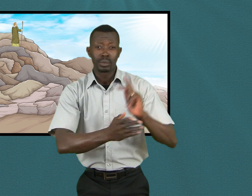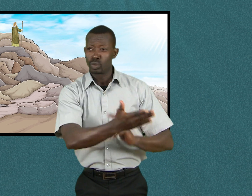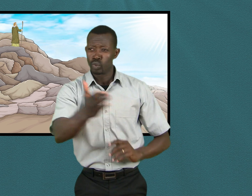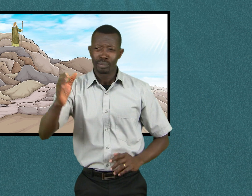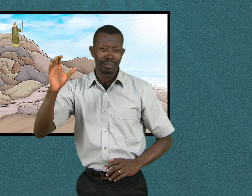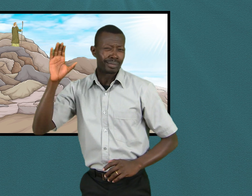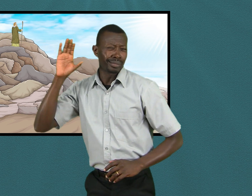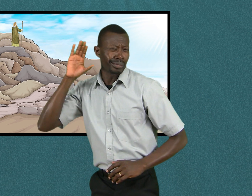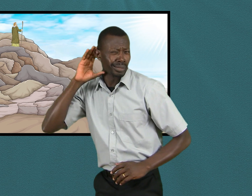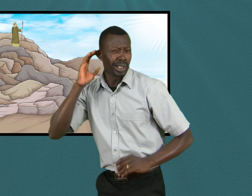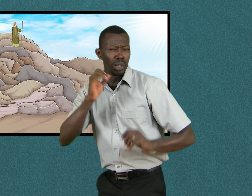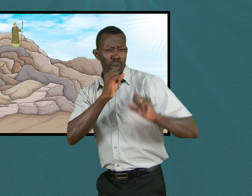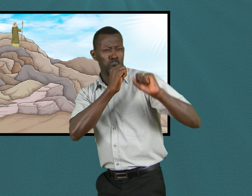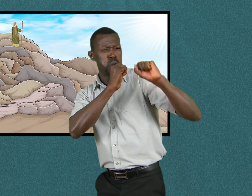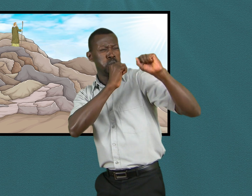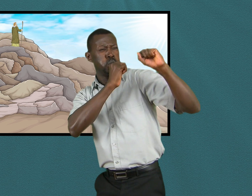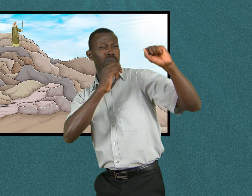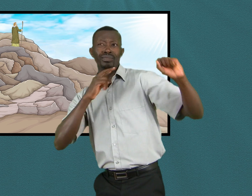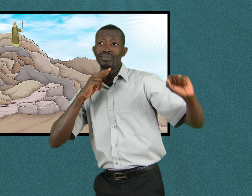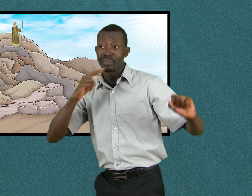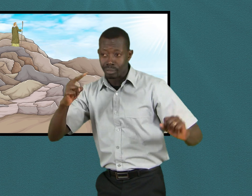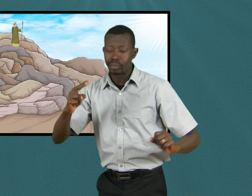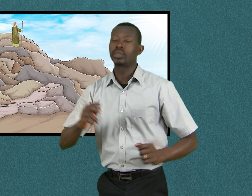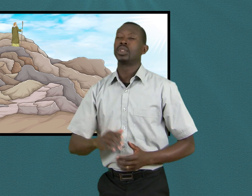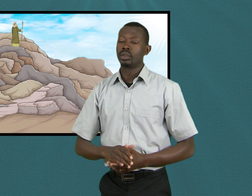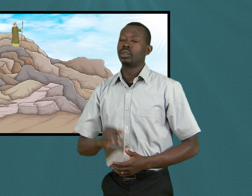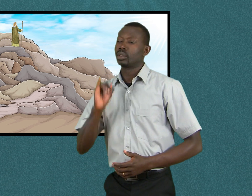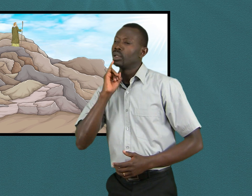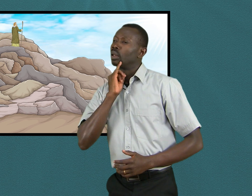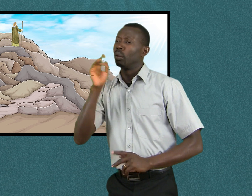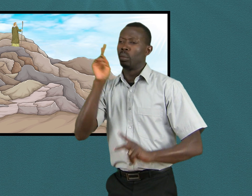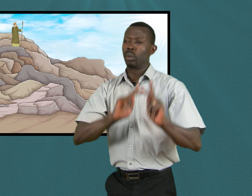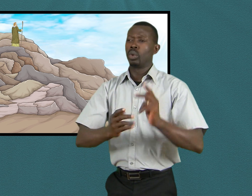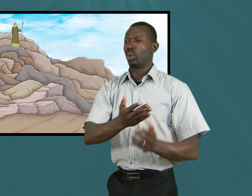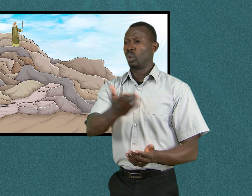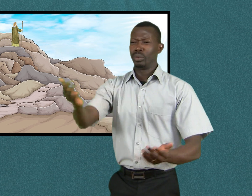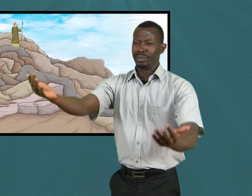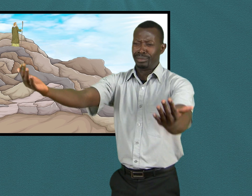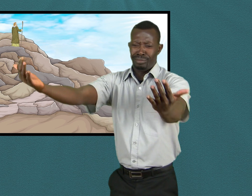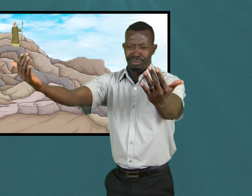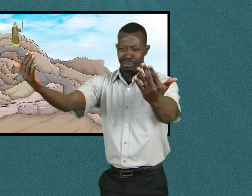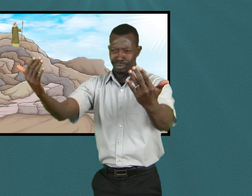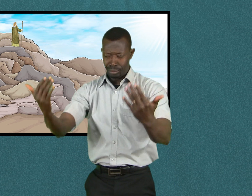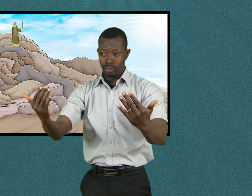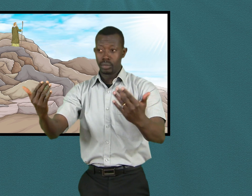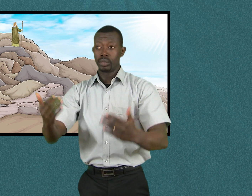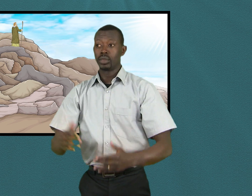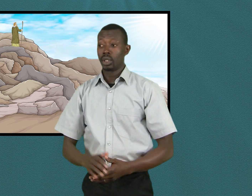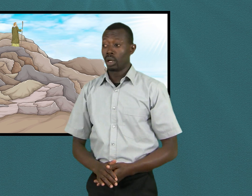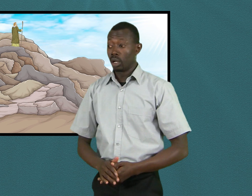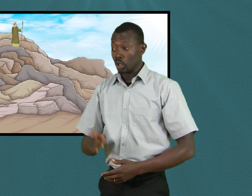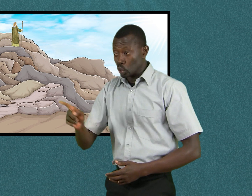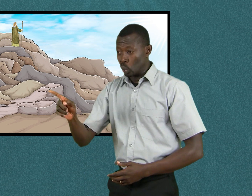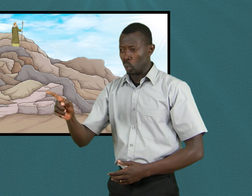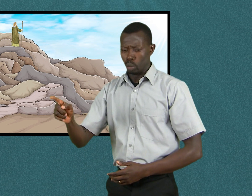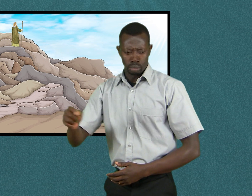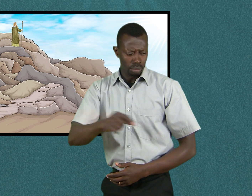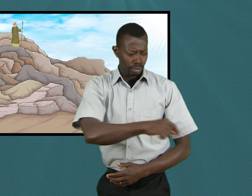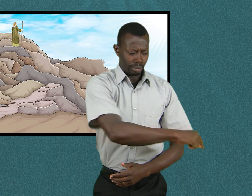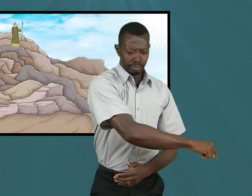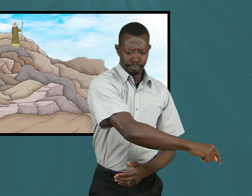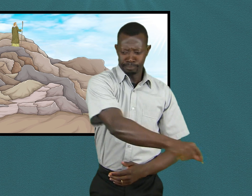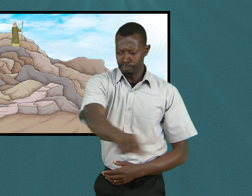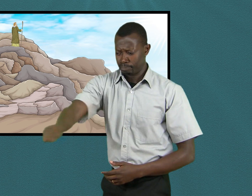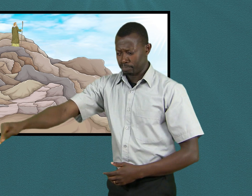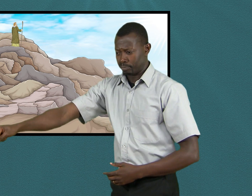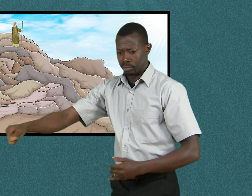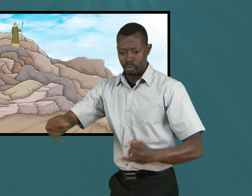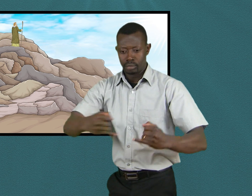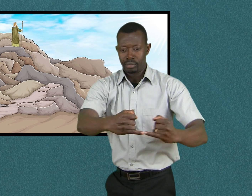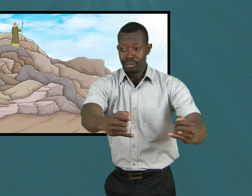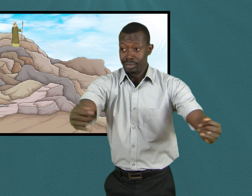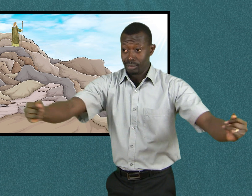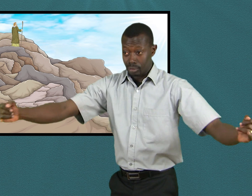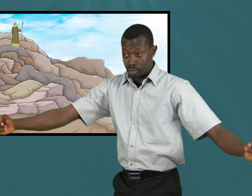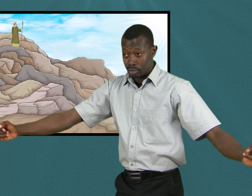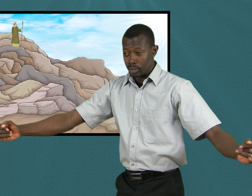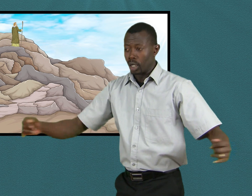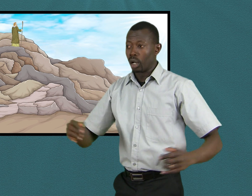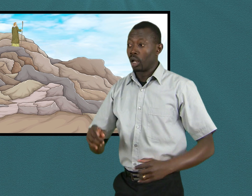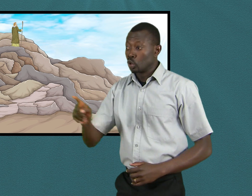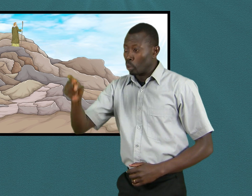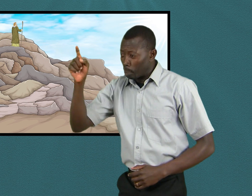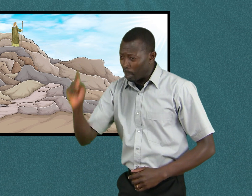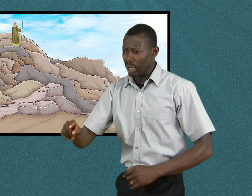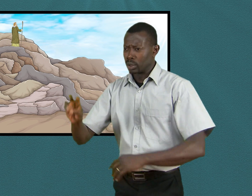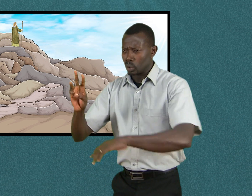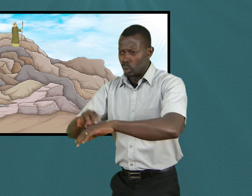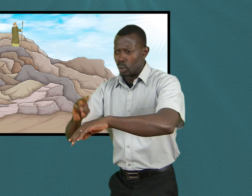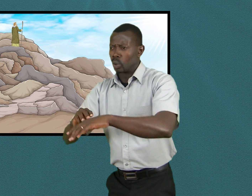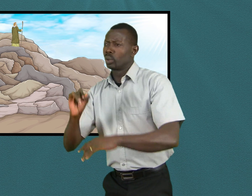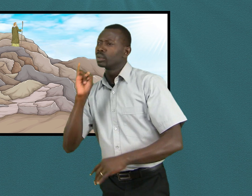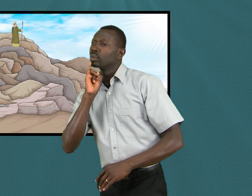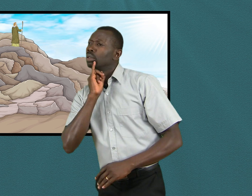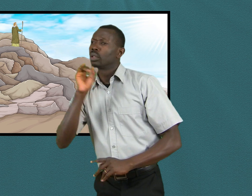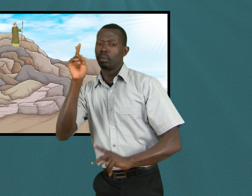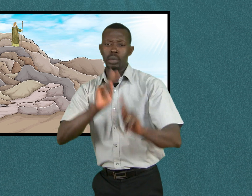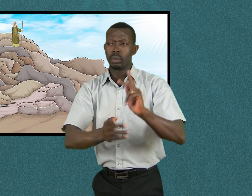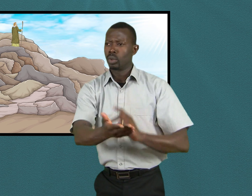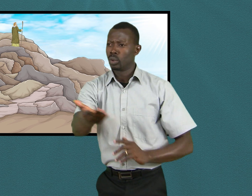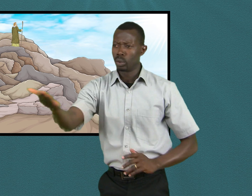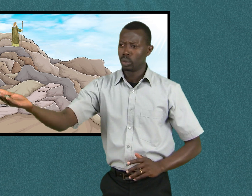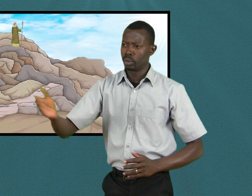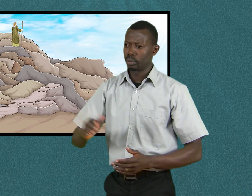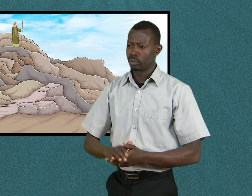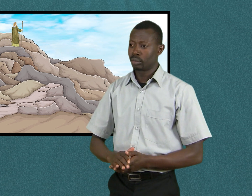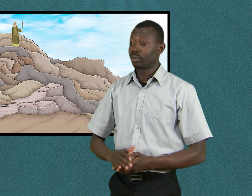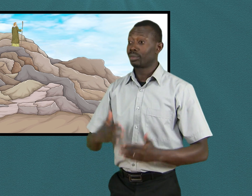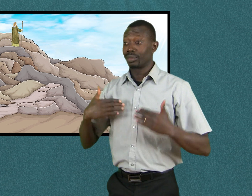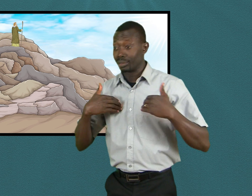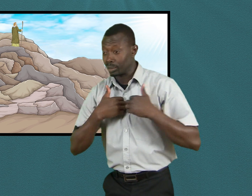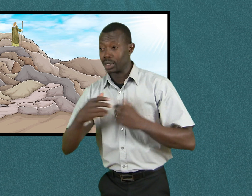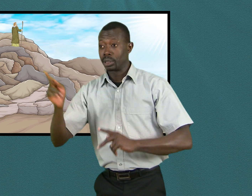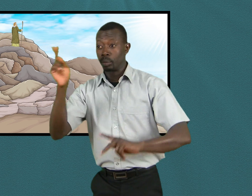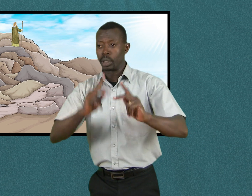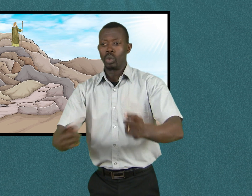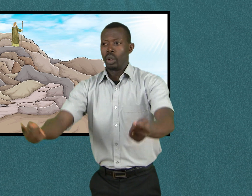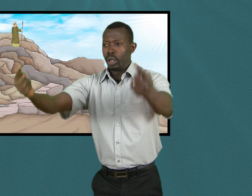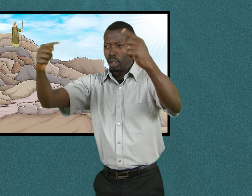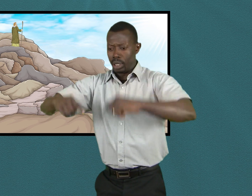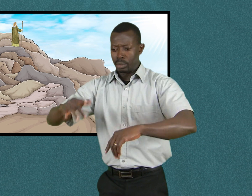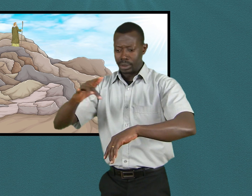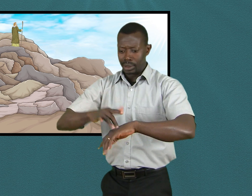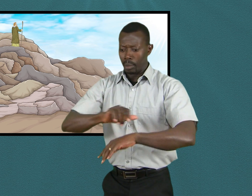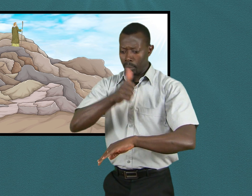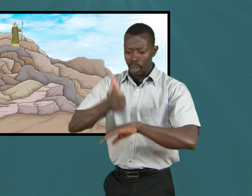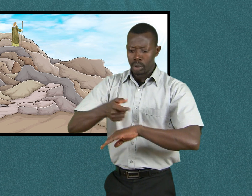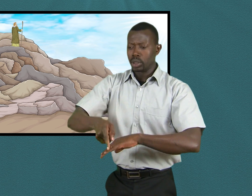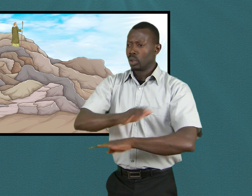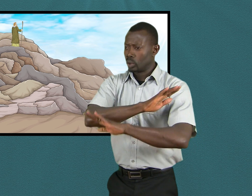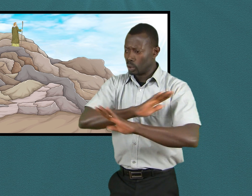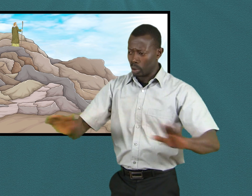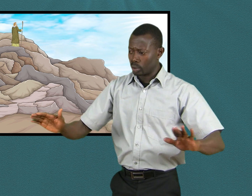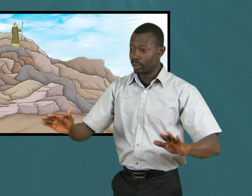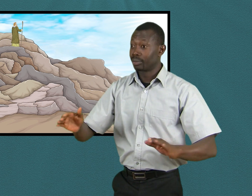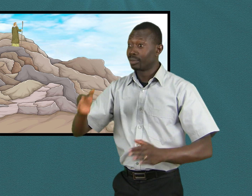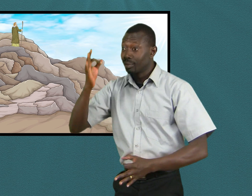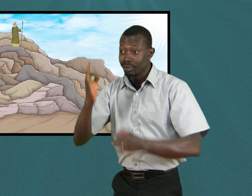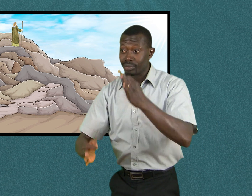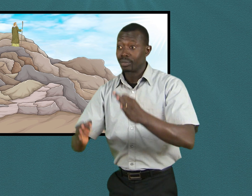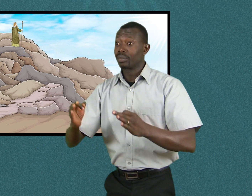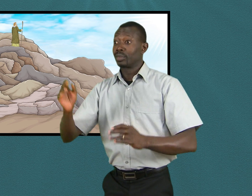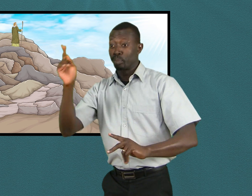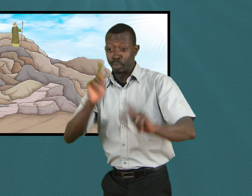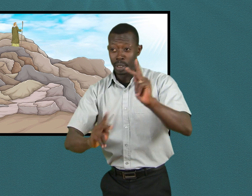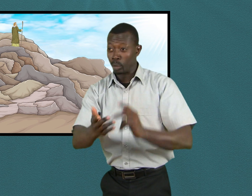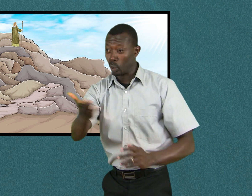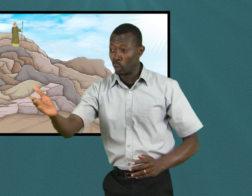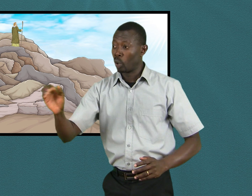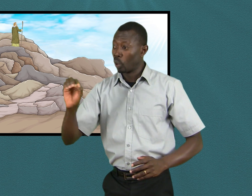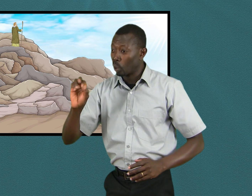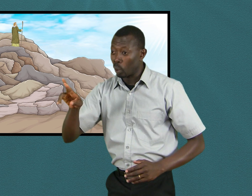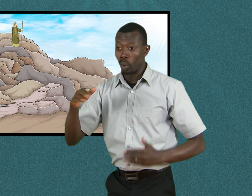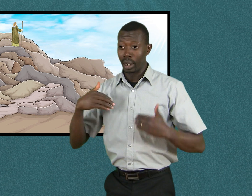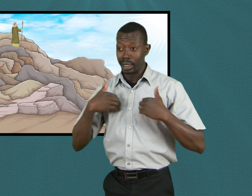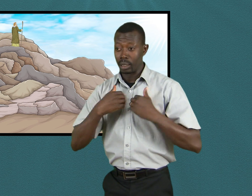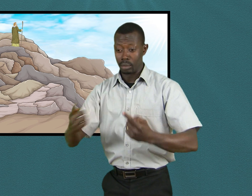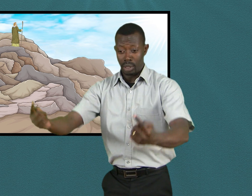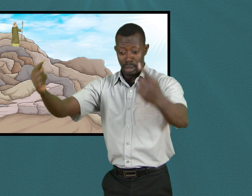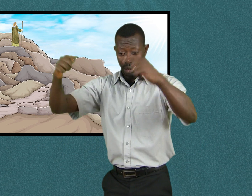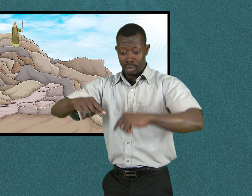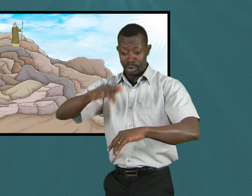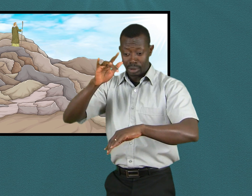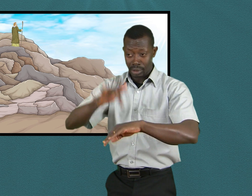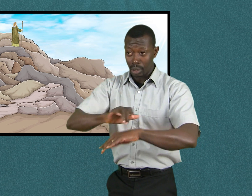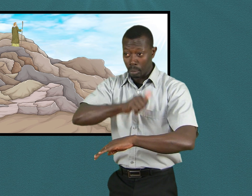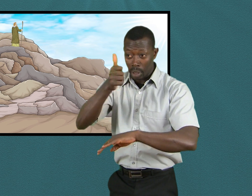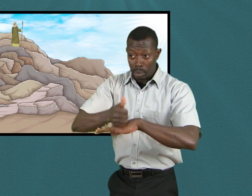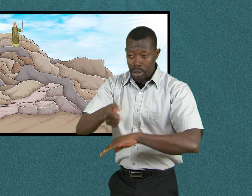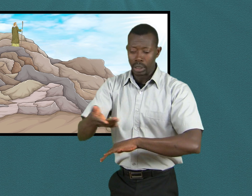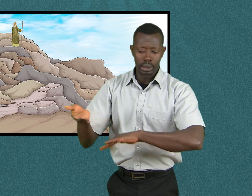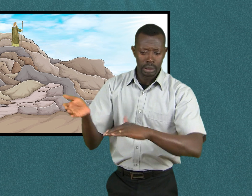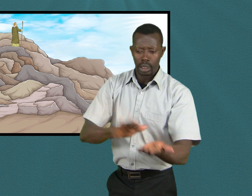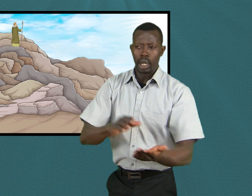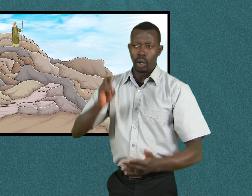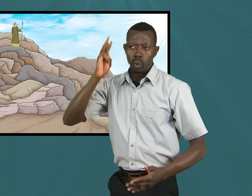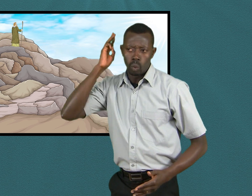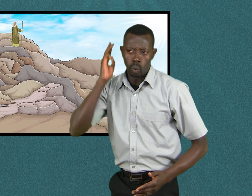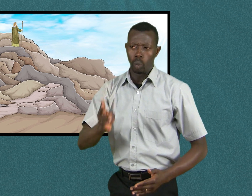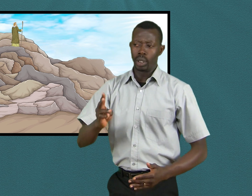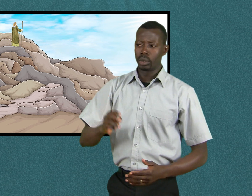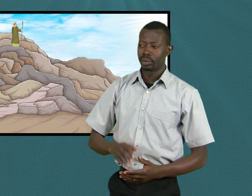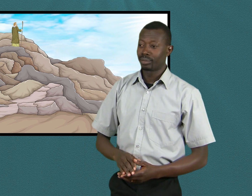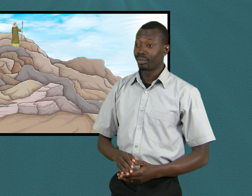They must wash their clothes and be prepared by the third day, for on the third day the LORD will come down on Mount Sinai in the sight of all the people.